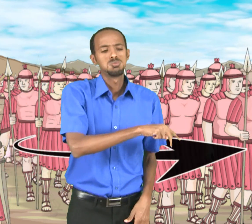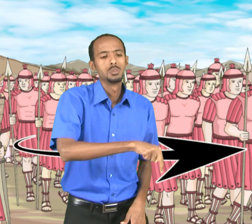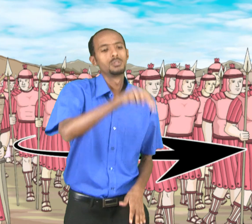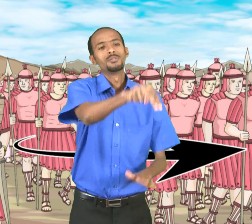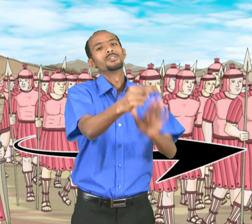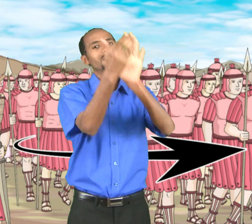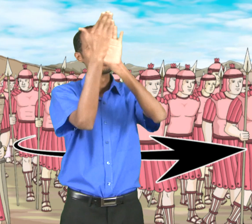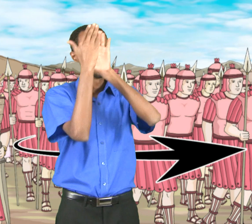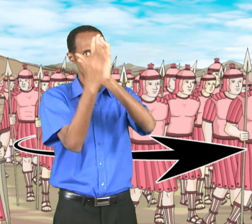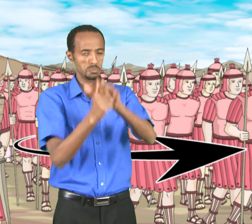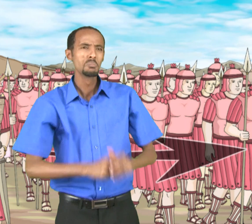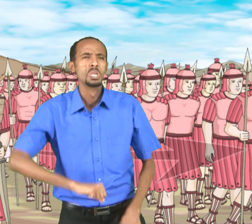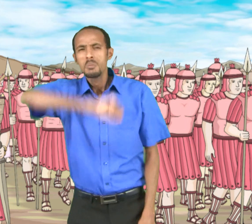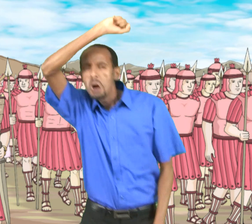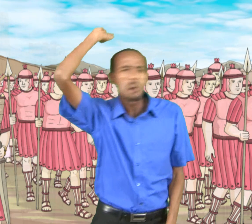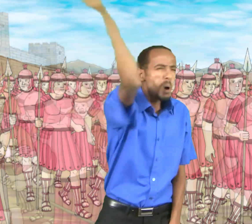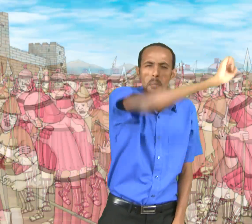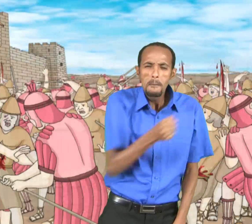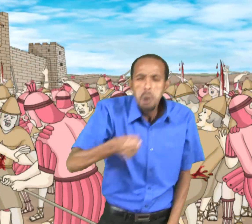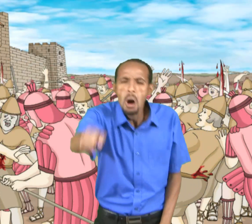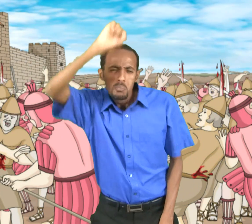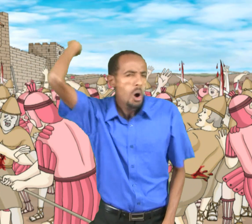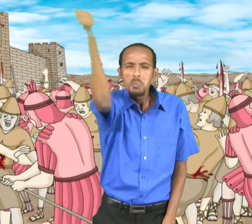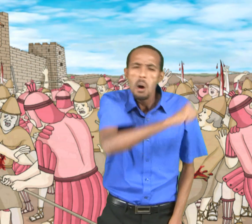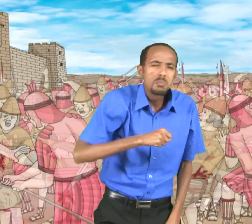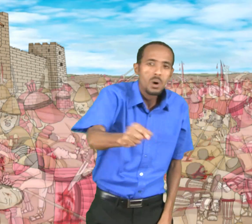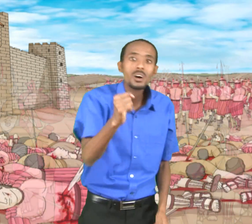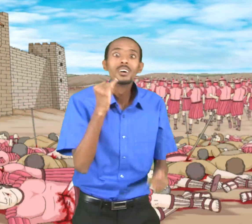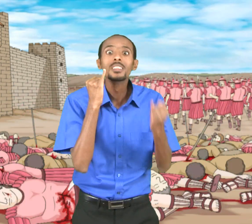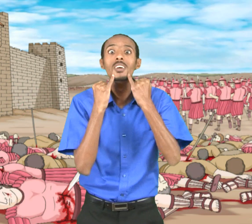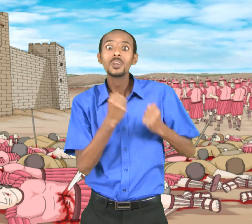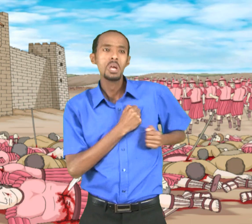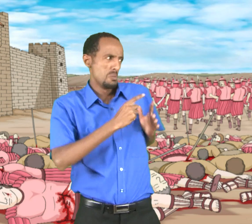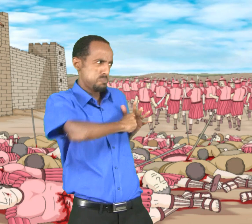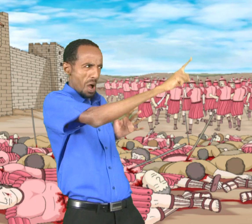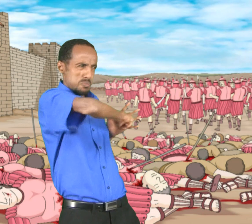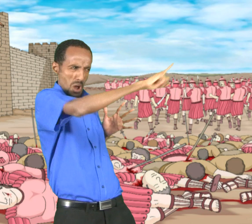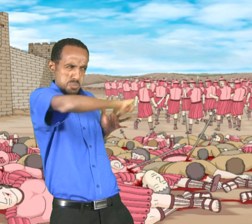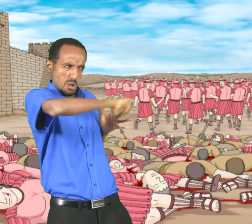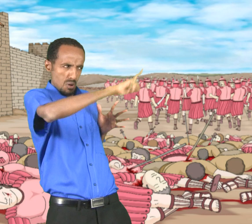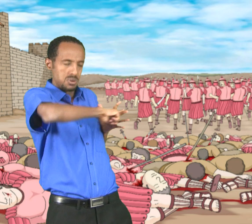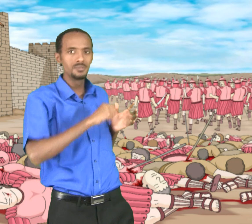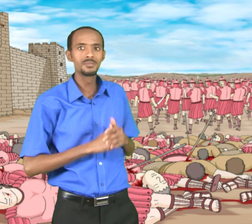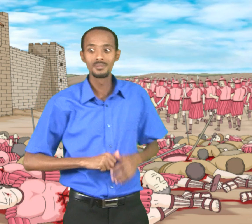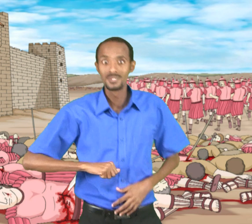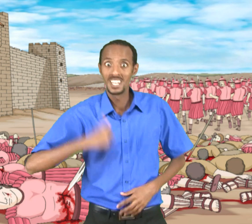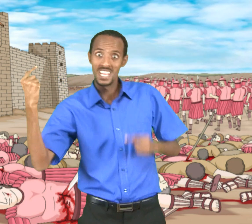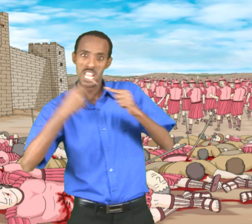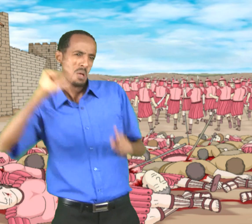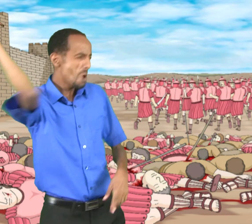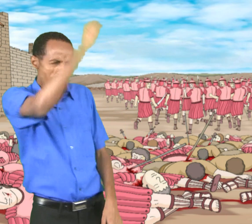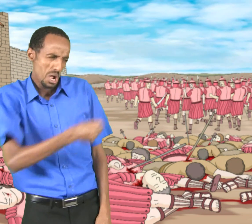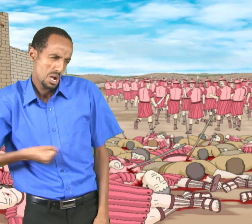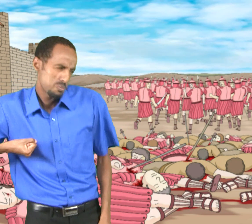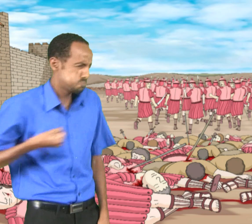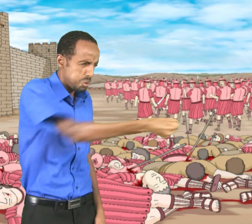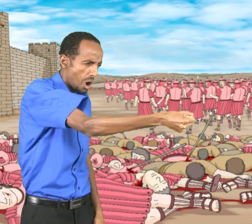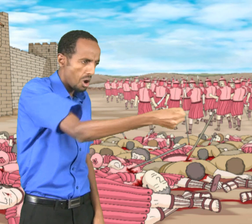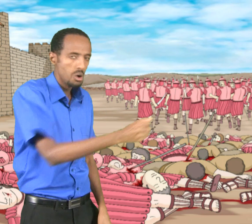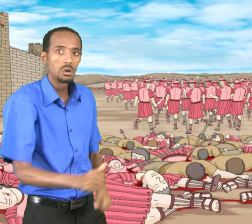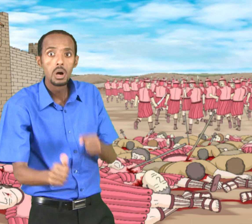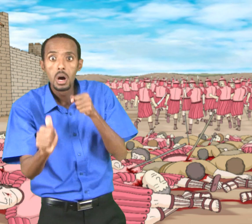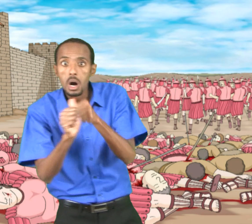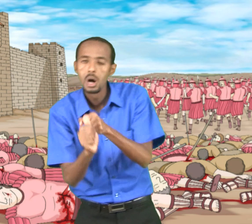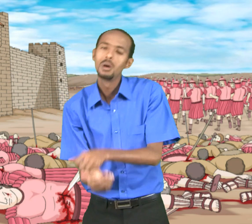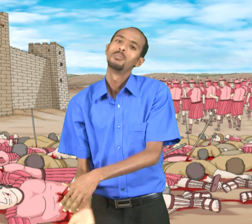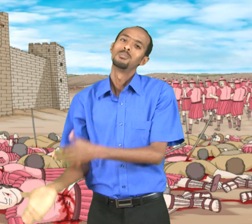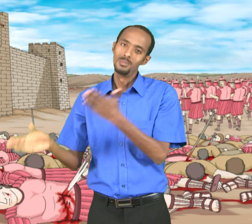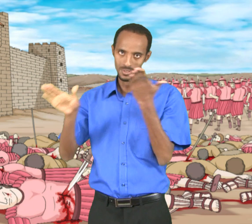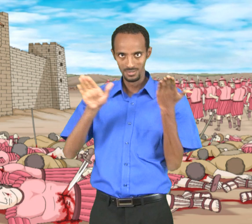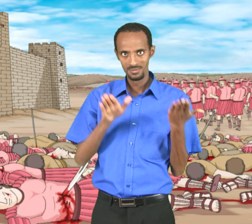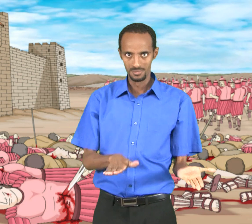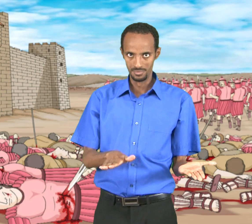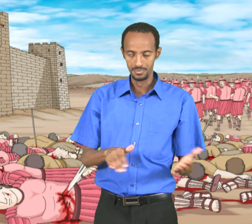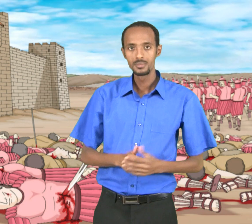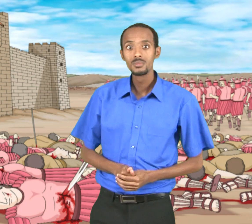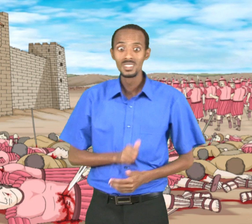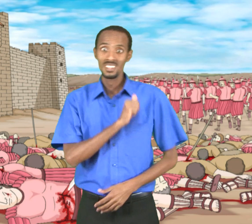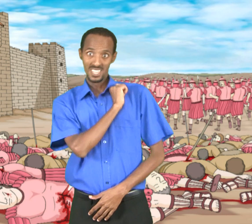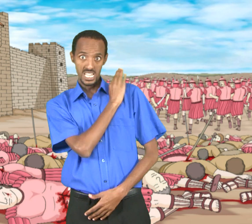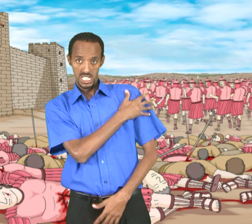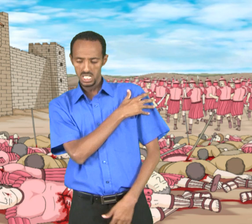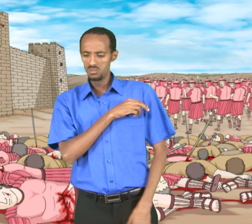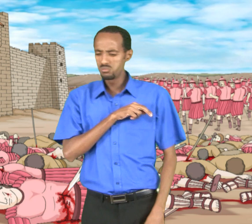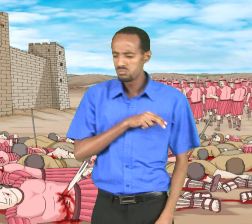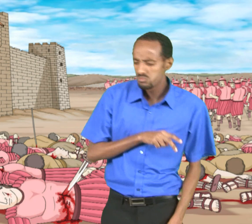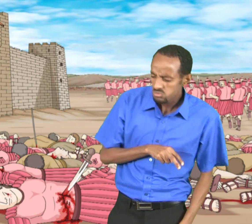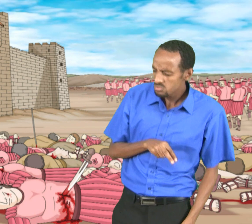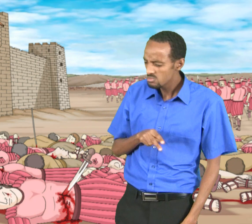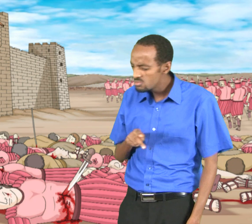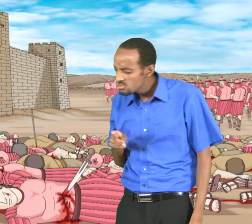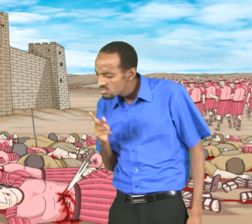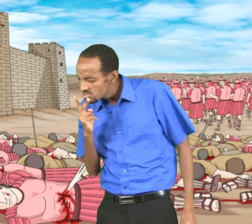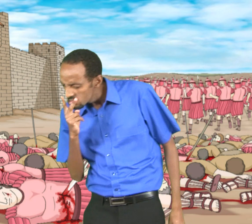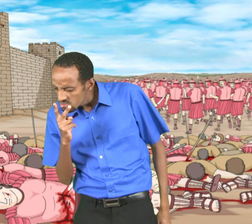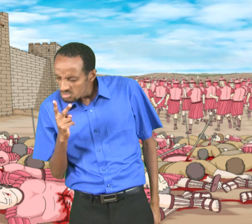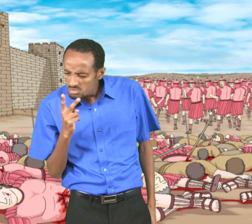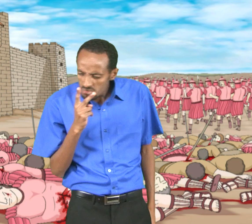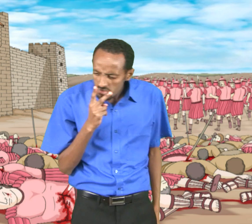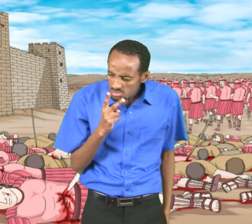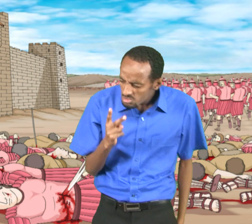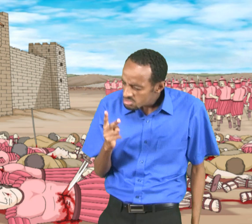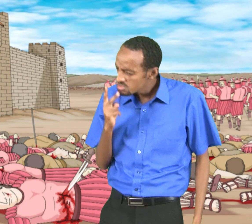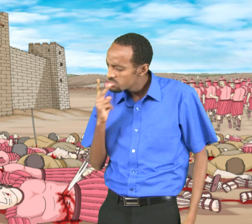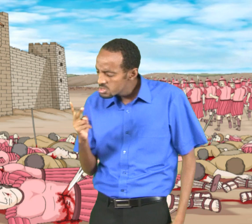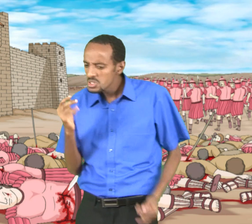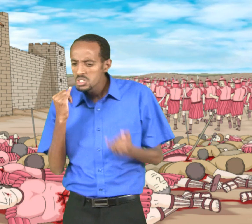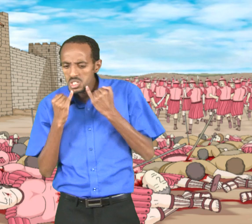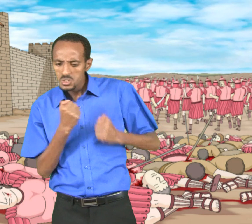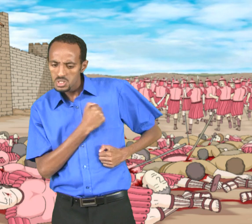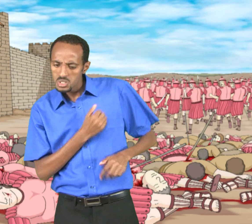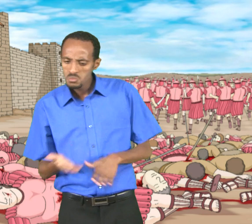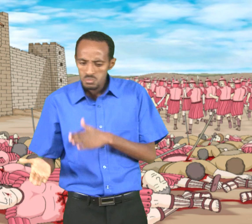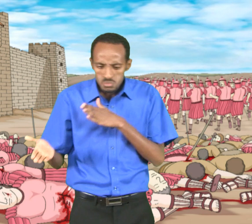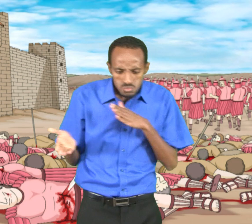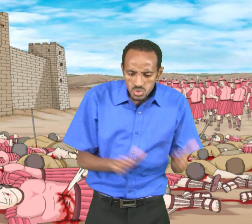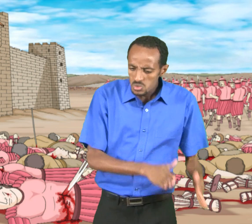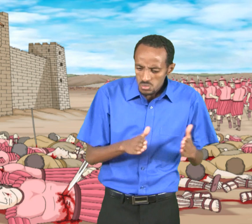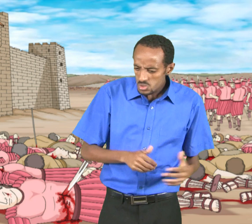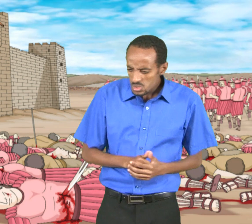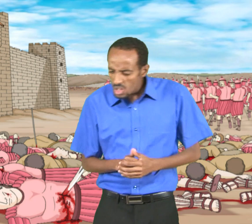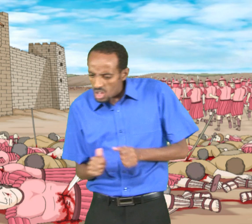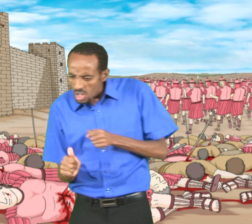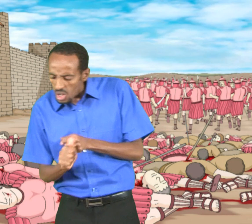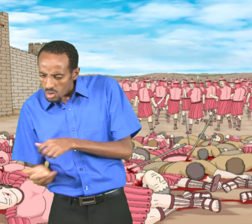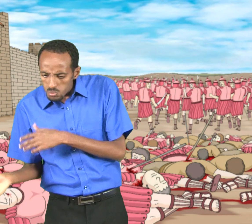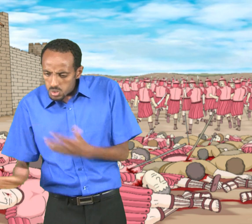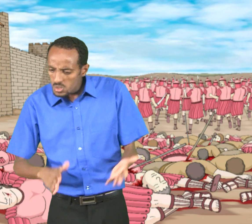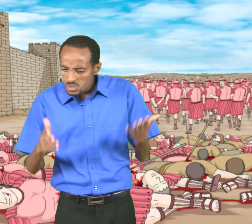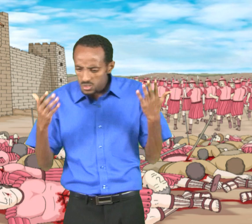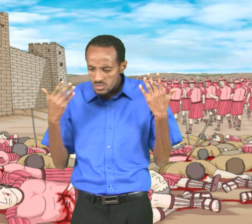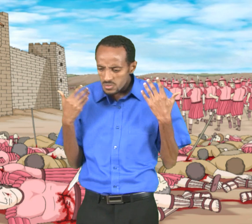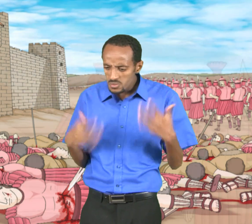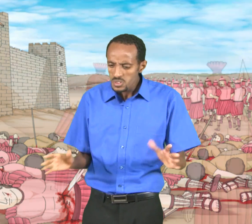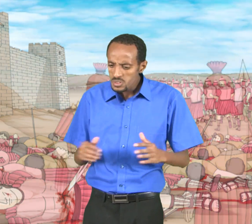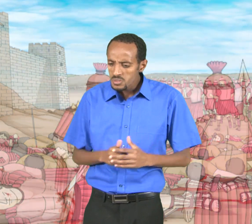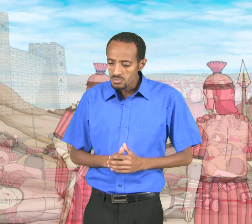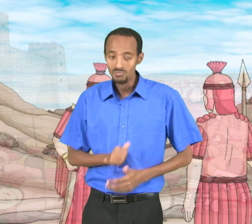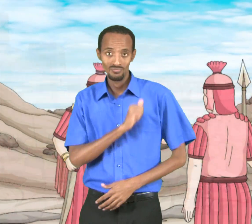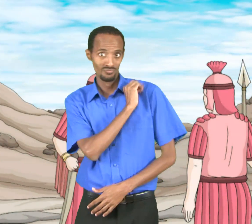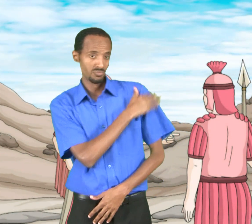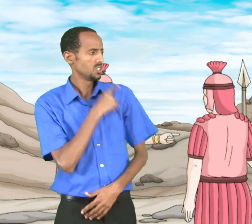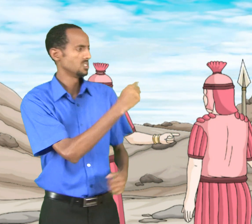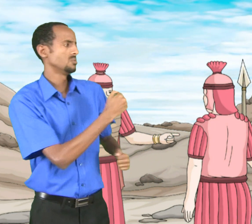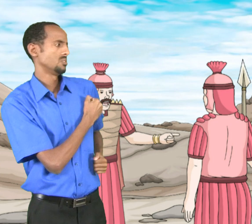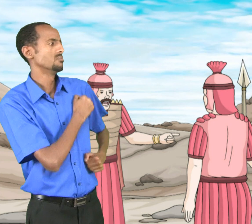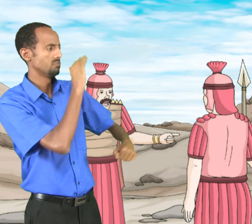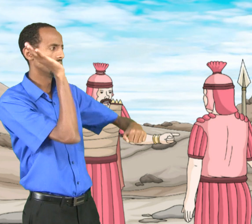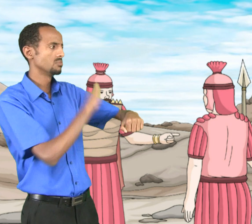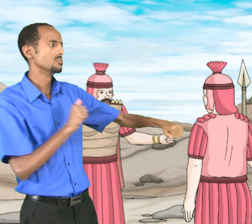And when the men of the city came out and fought against Joab, some of David’s servants fell, and Uriah the Hittite also died.